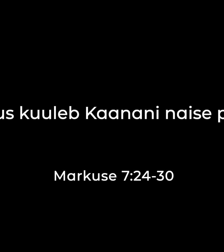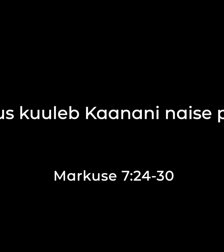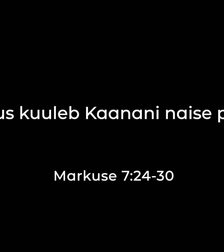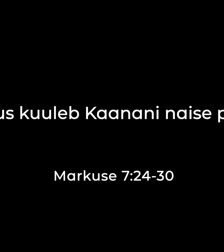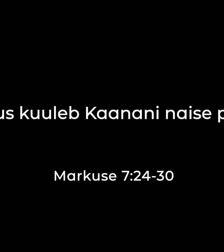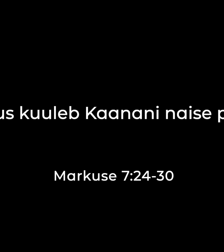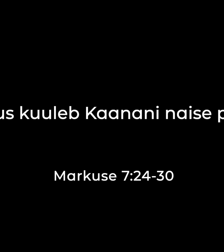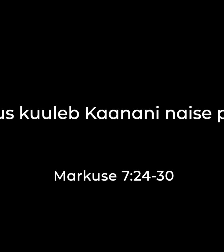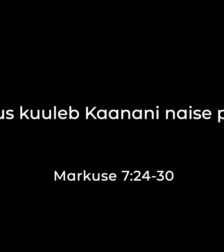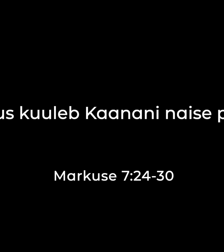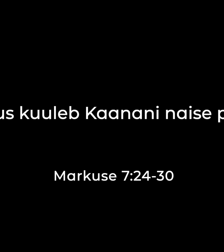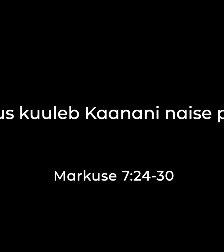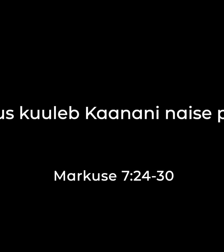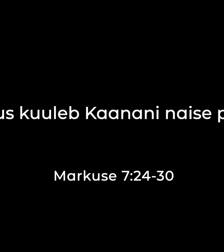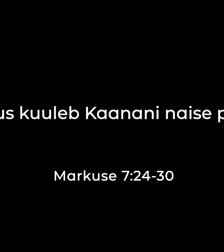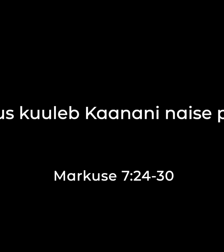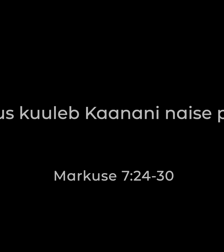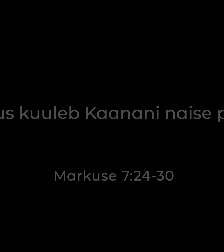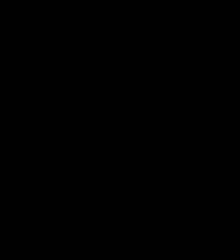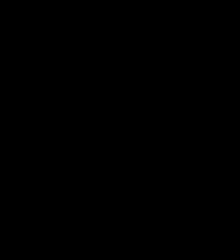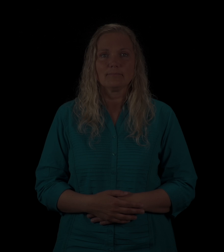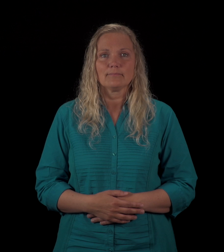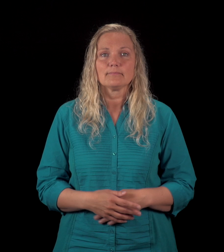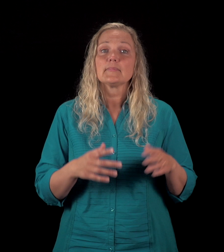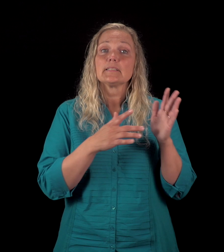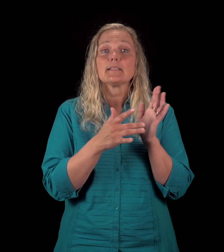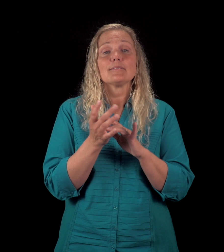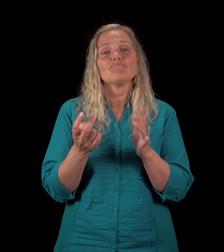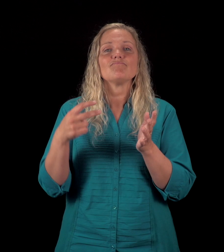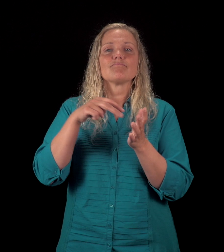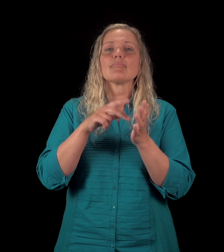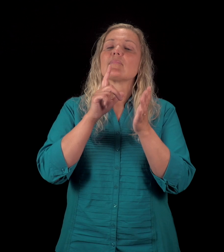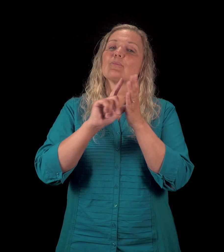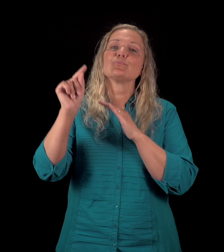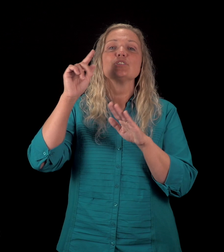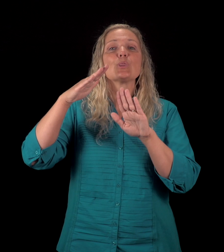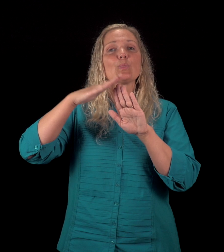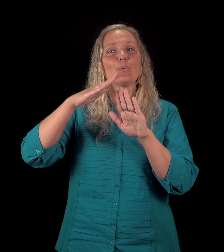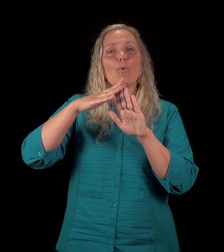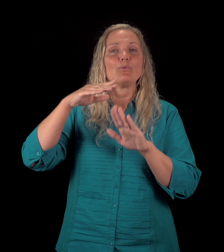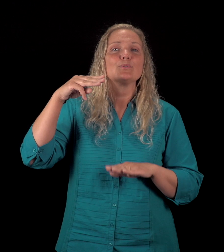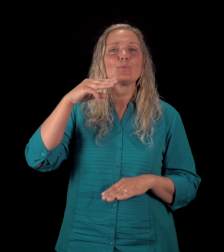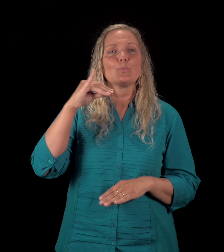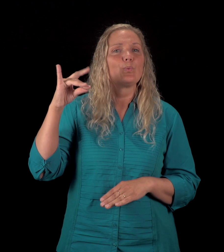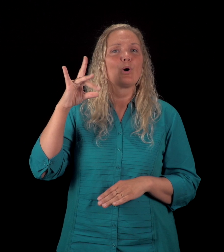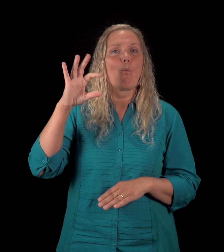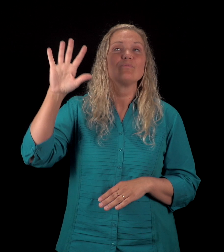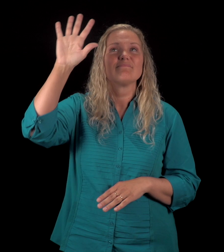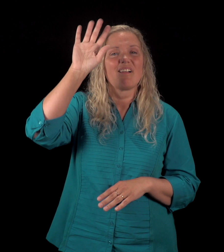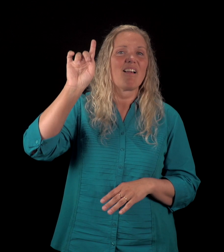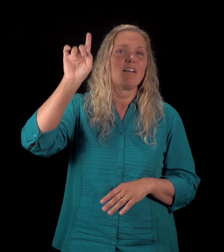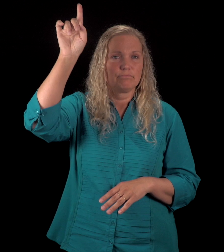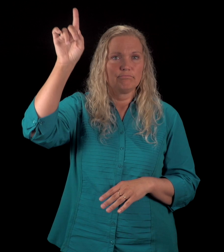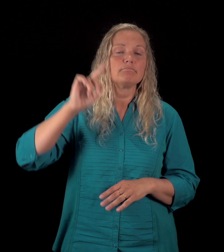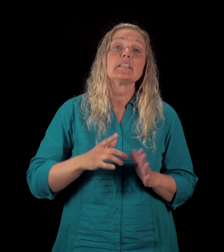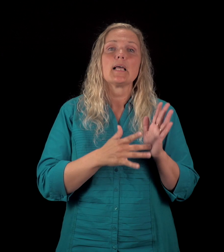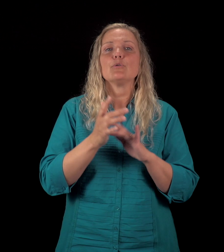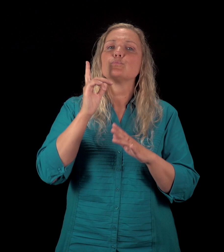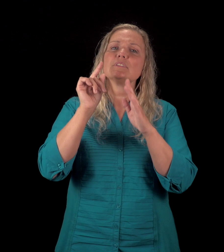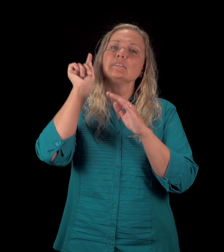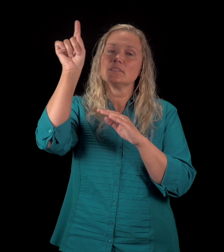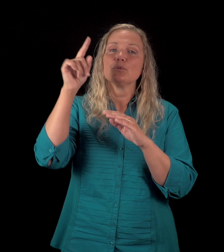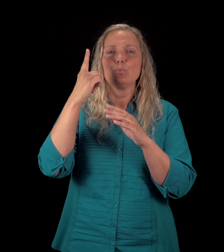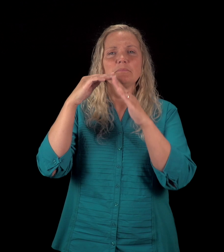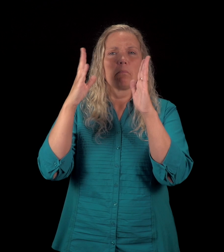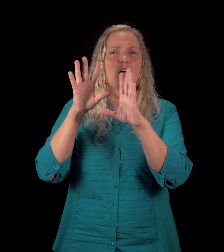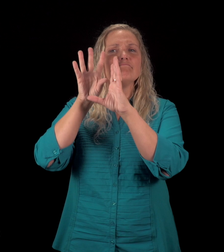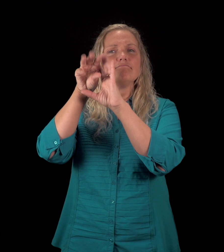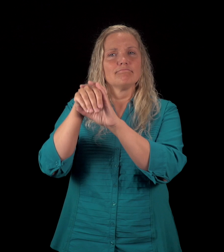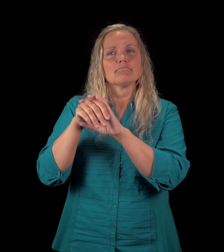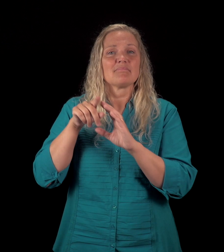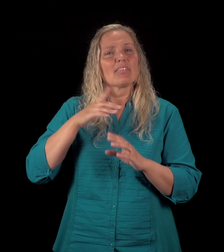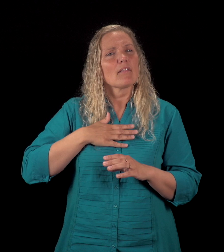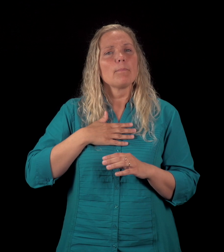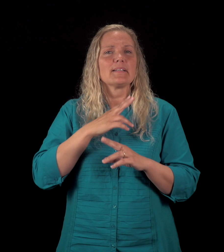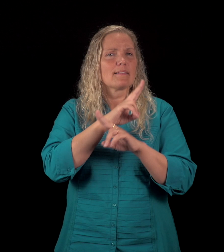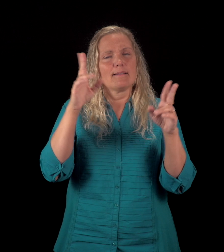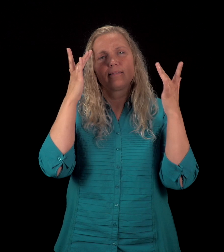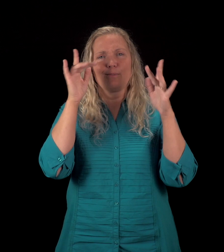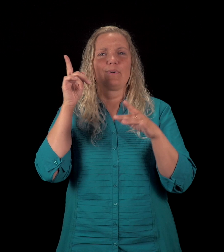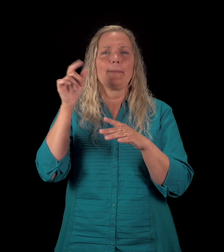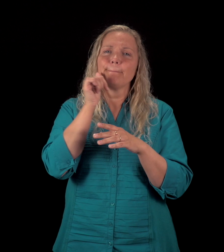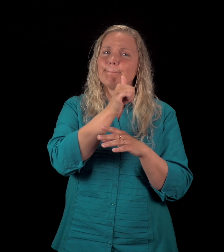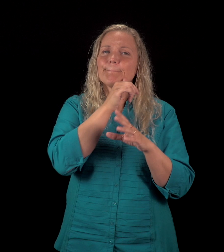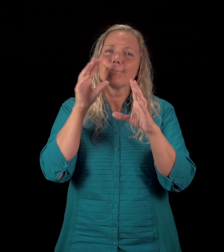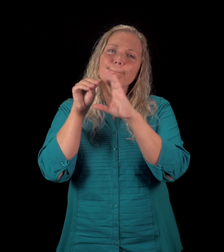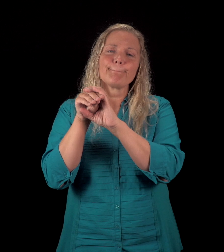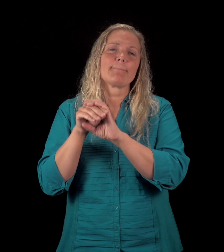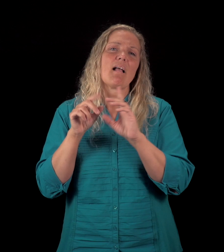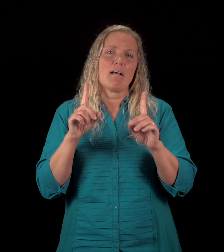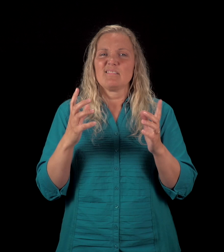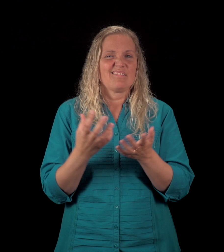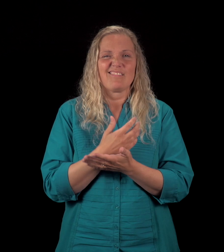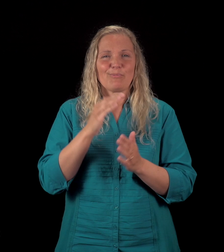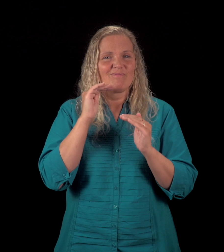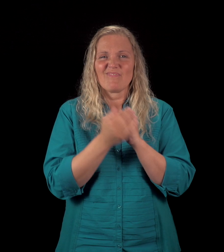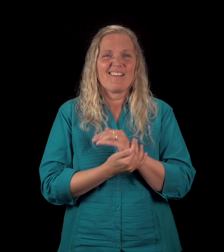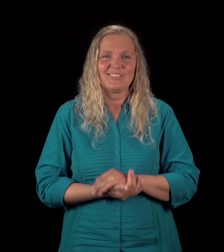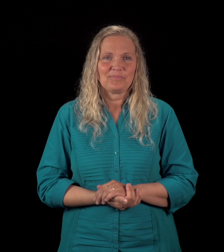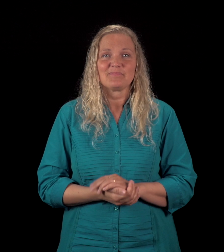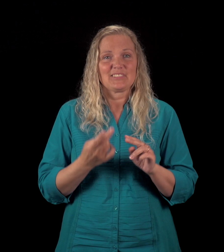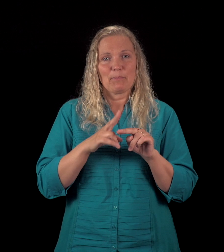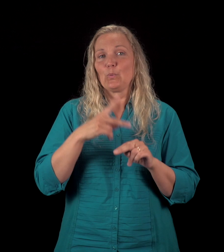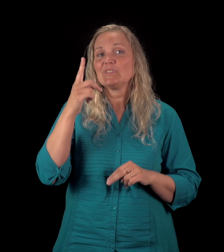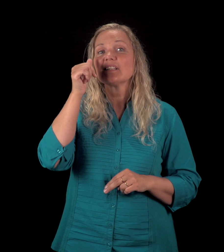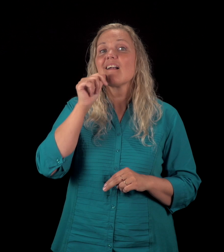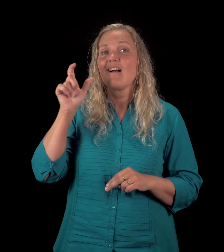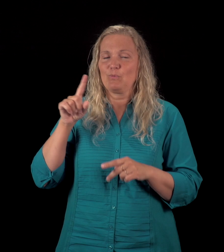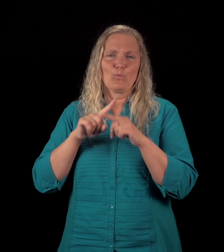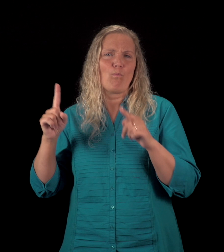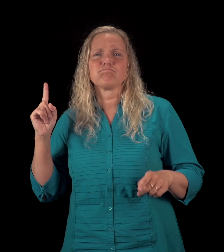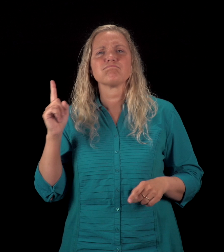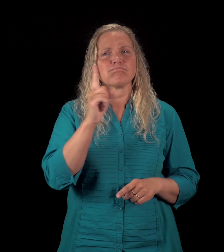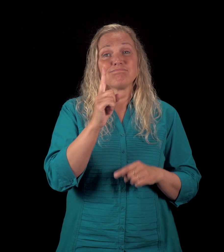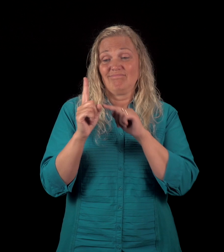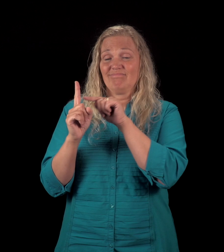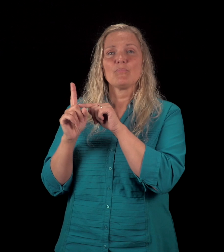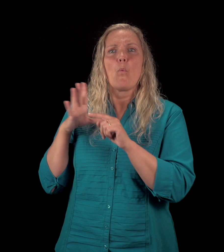Jesus left that place and went to the region of Tyre. Not wanting anyone to know He was there, He entered a house, but was unable to escape their notice.